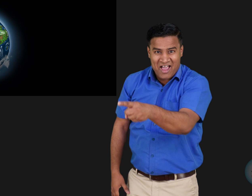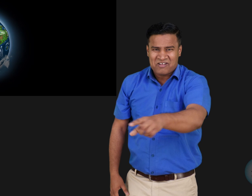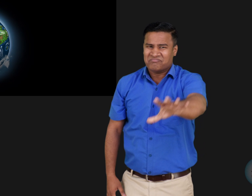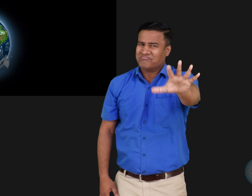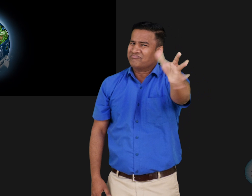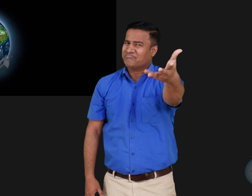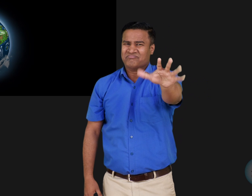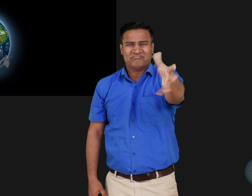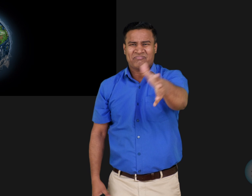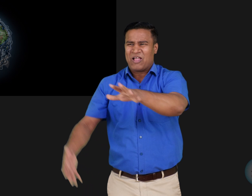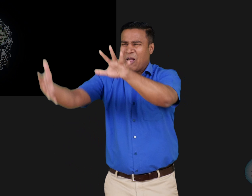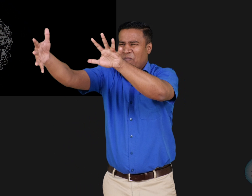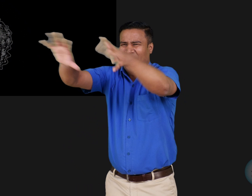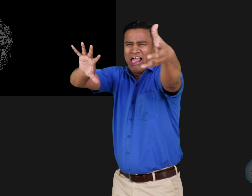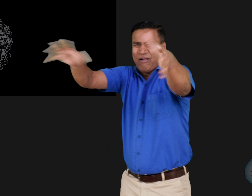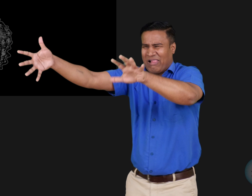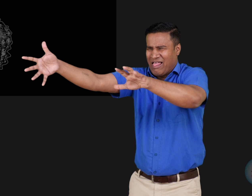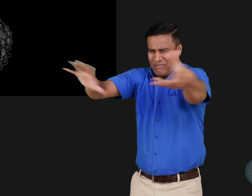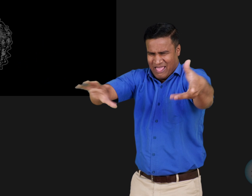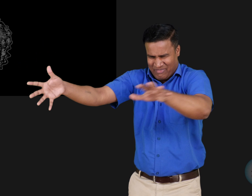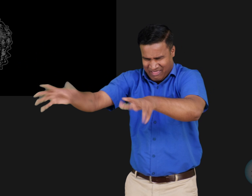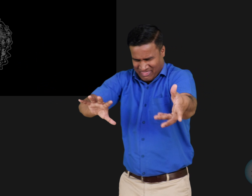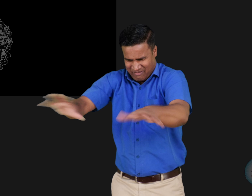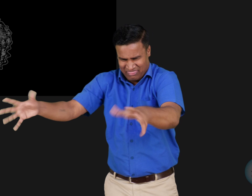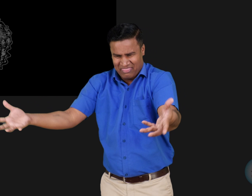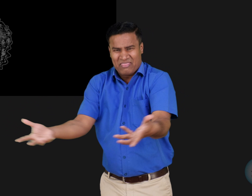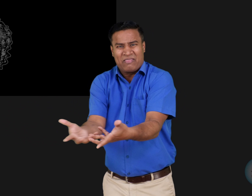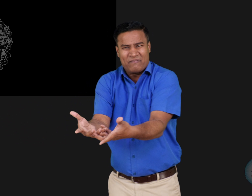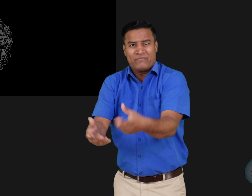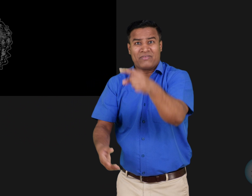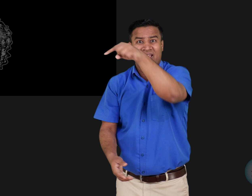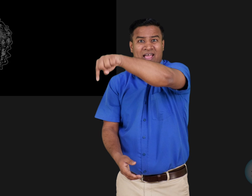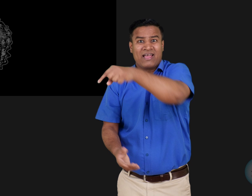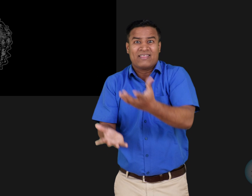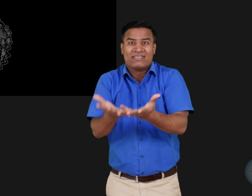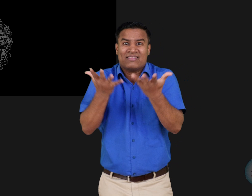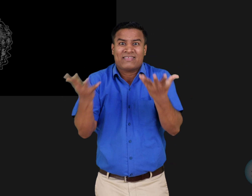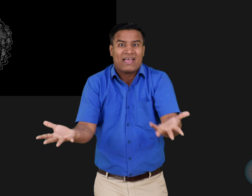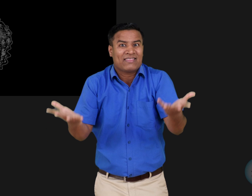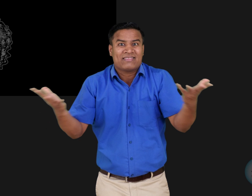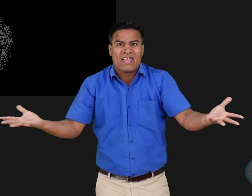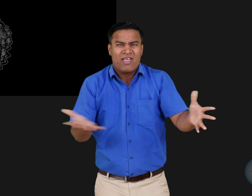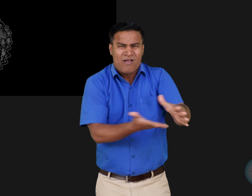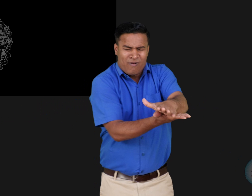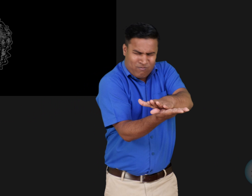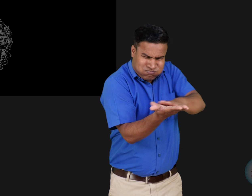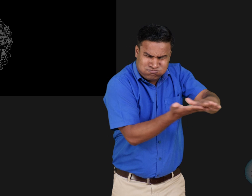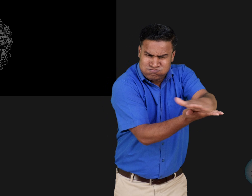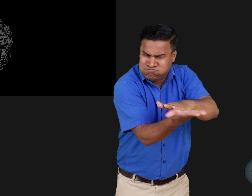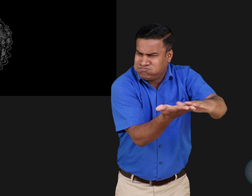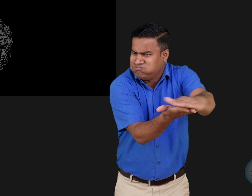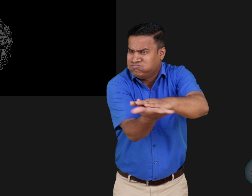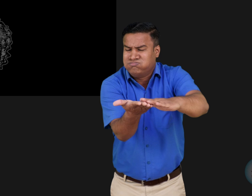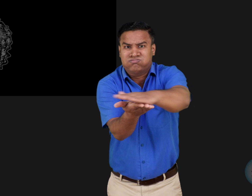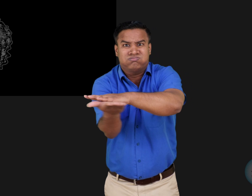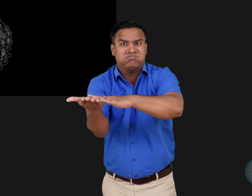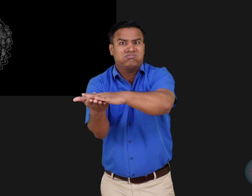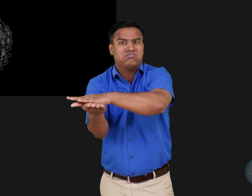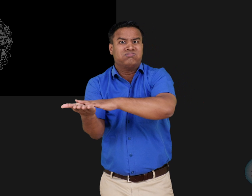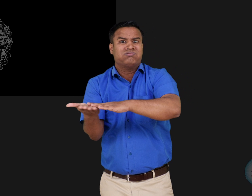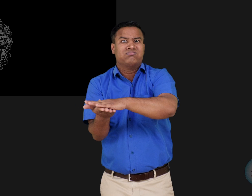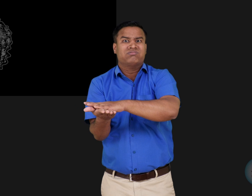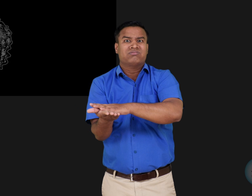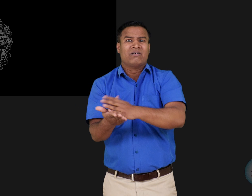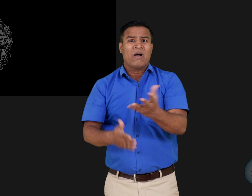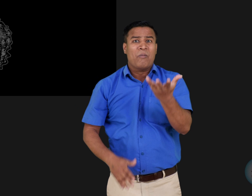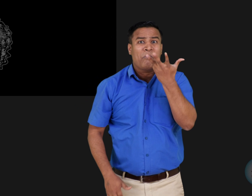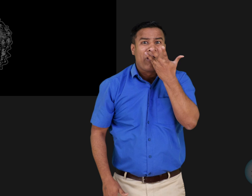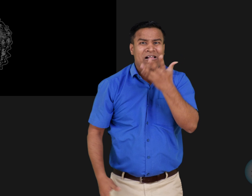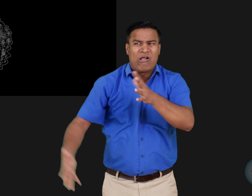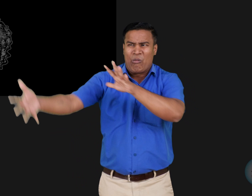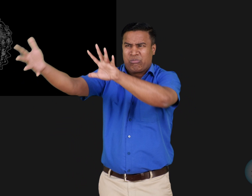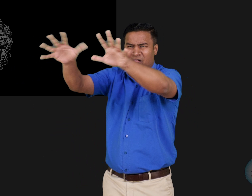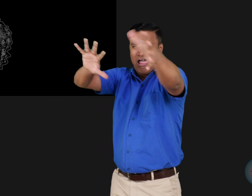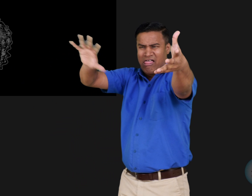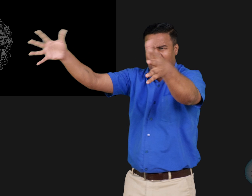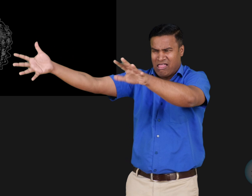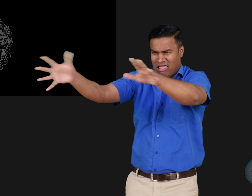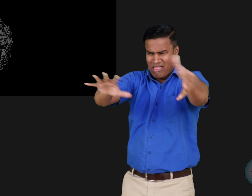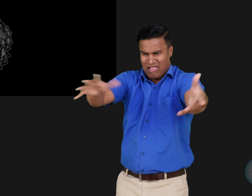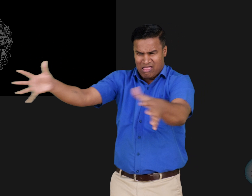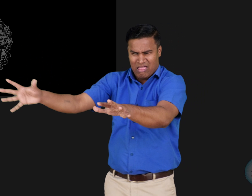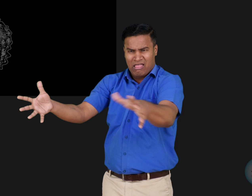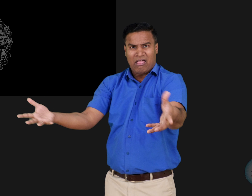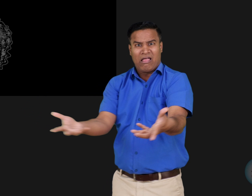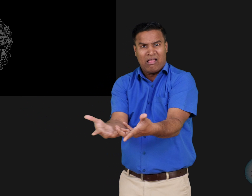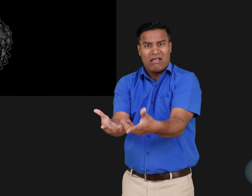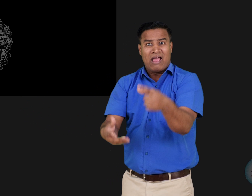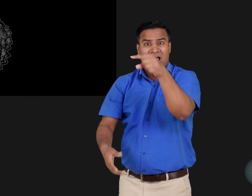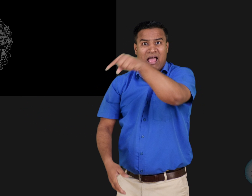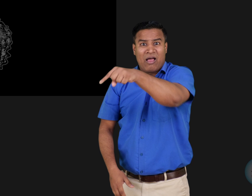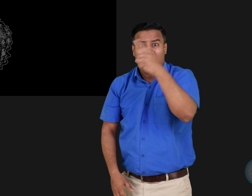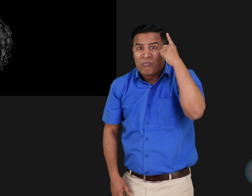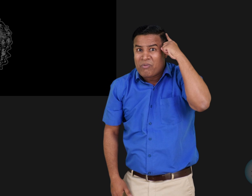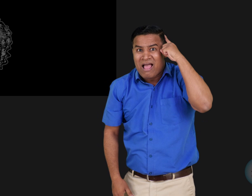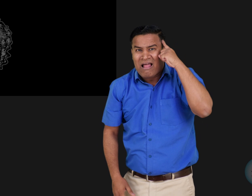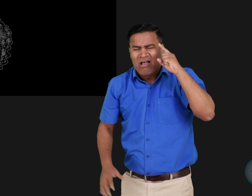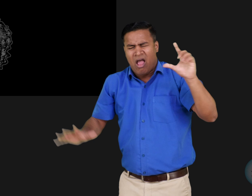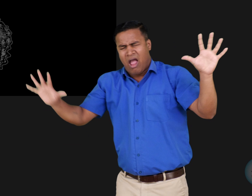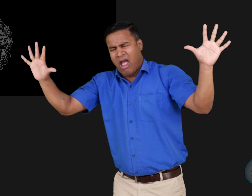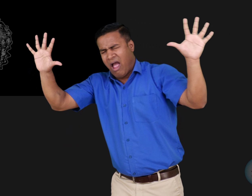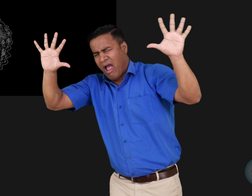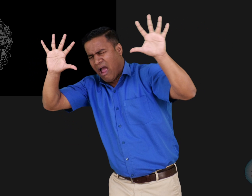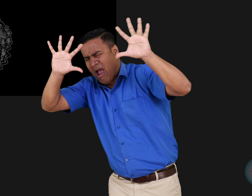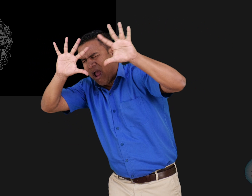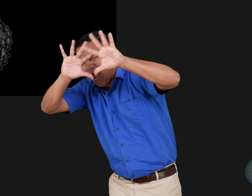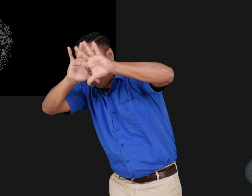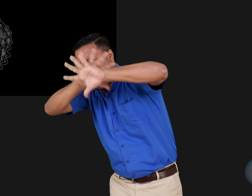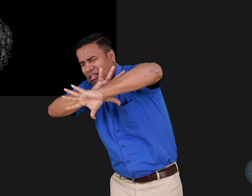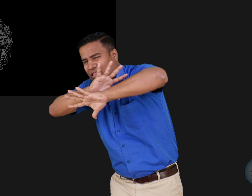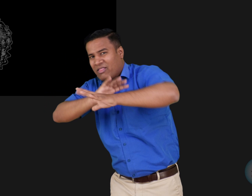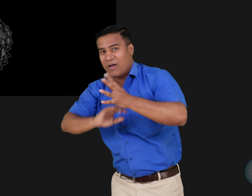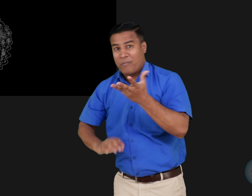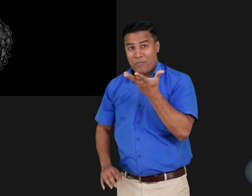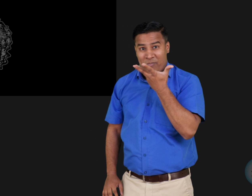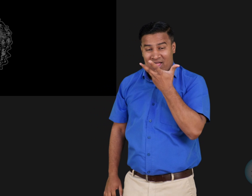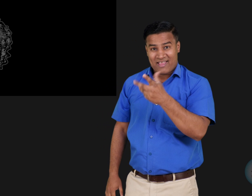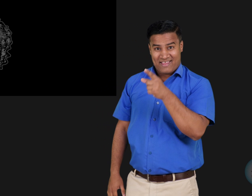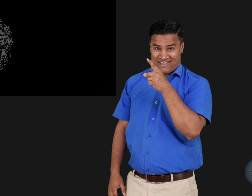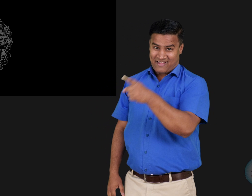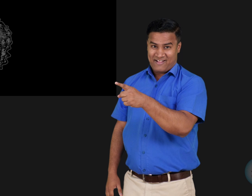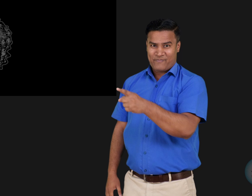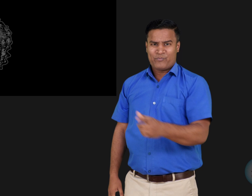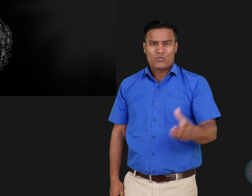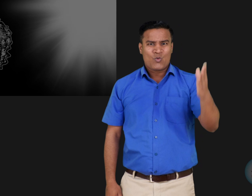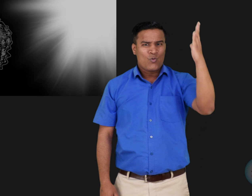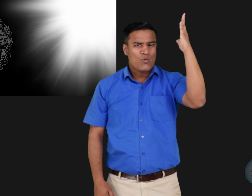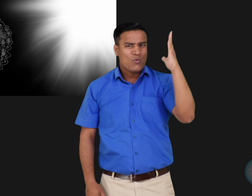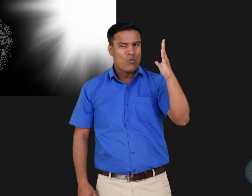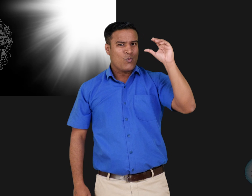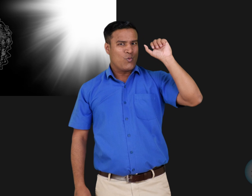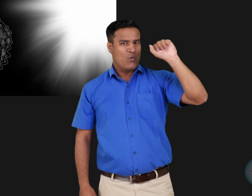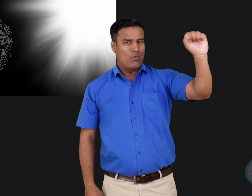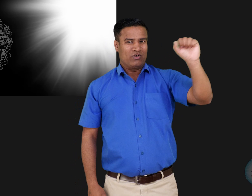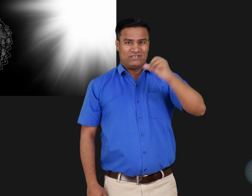Now the earth was formless and void, and darkness was over the surface of the deep. And the Spirit of God was hovering over the surface of the waters.